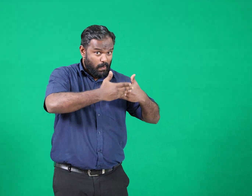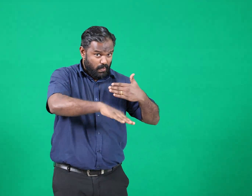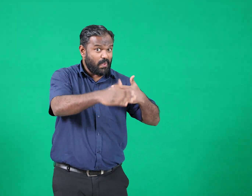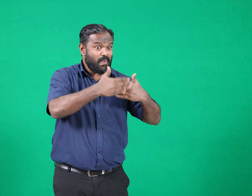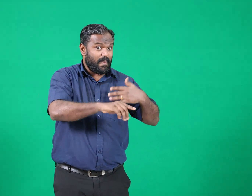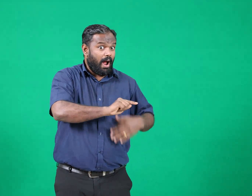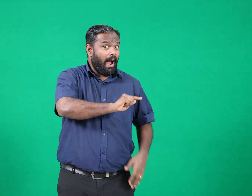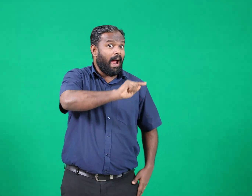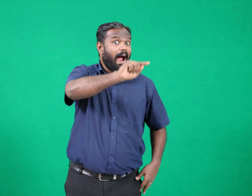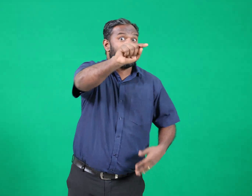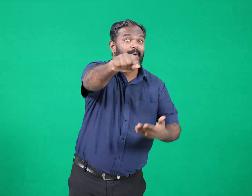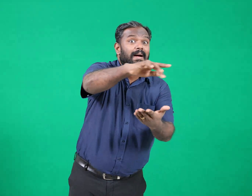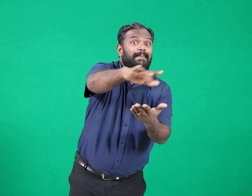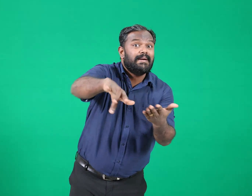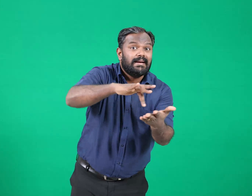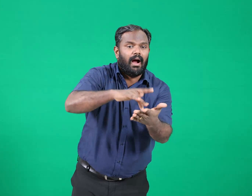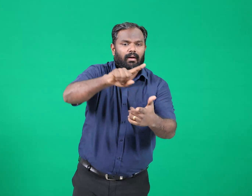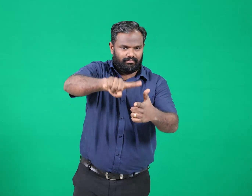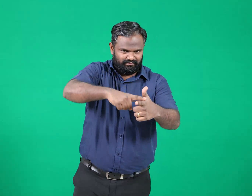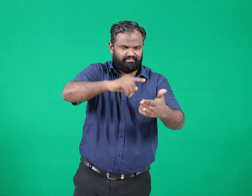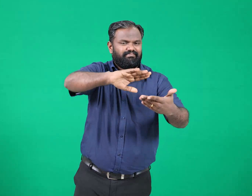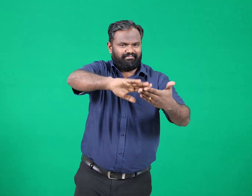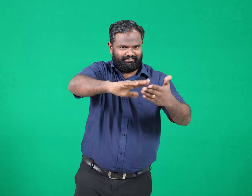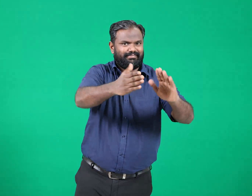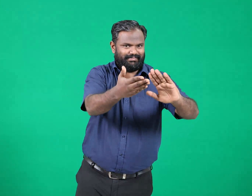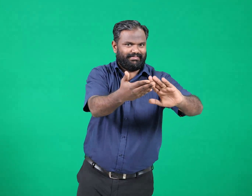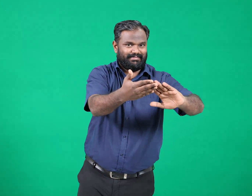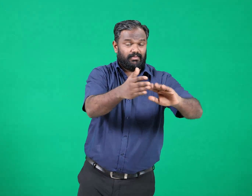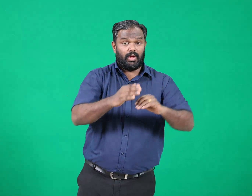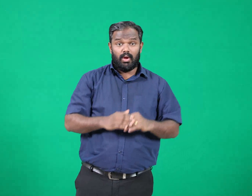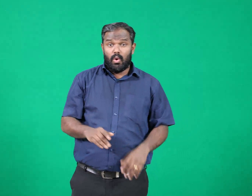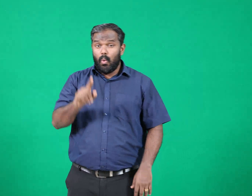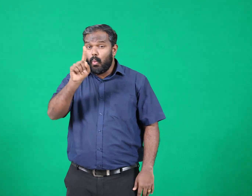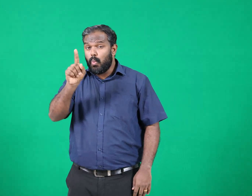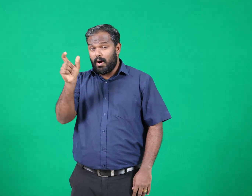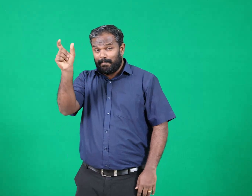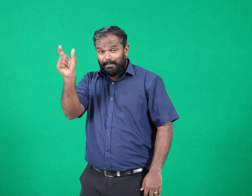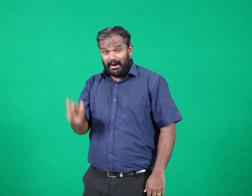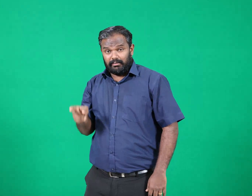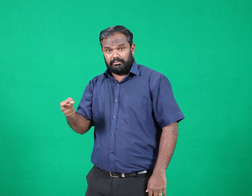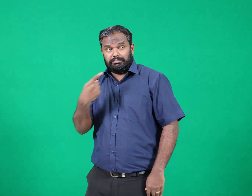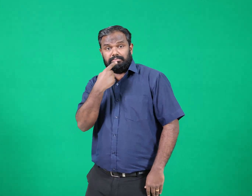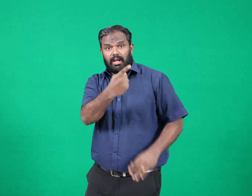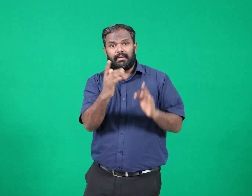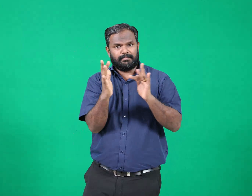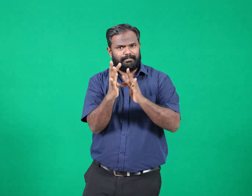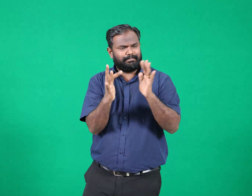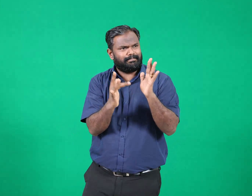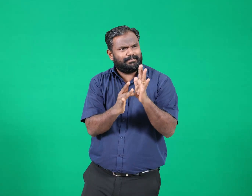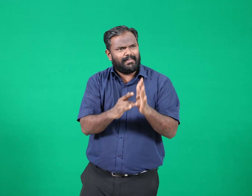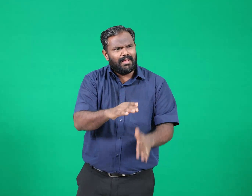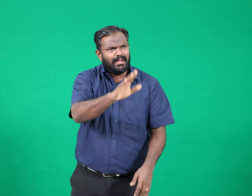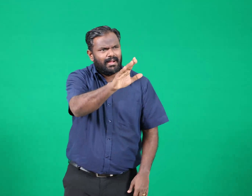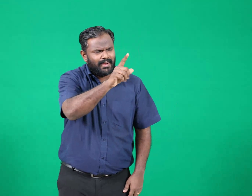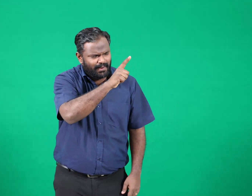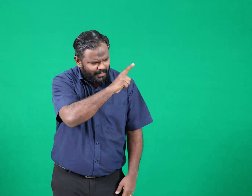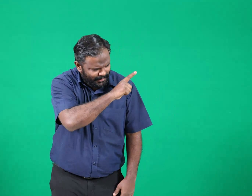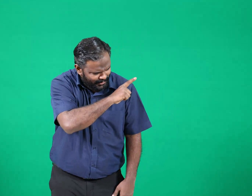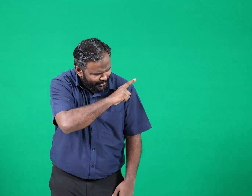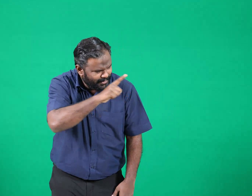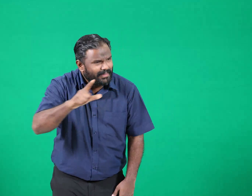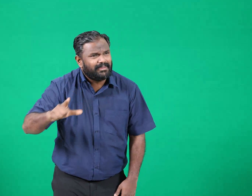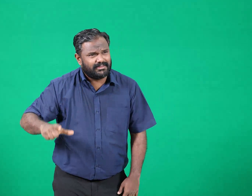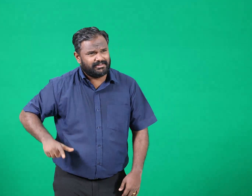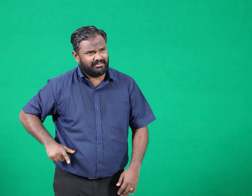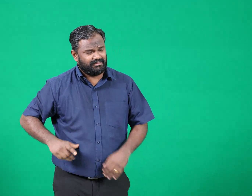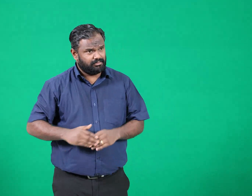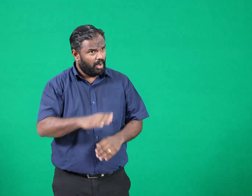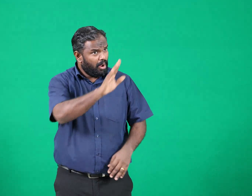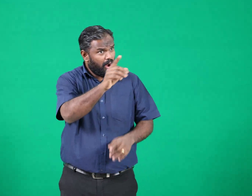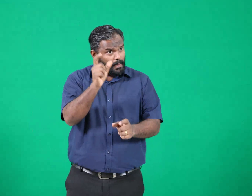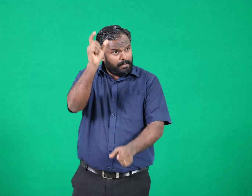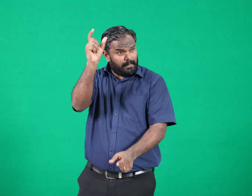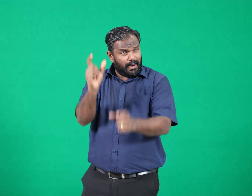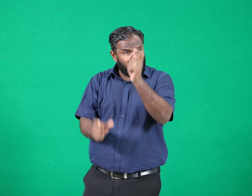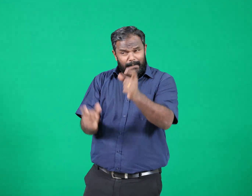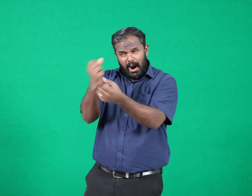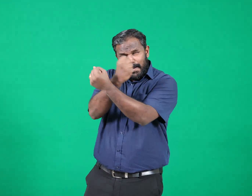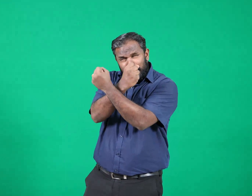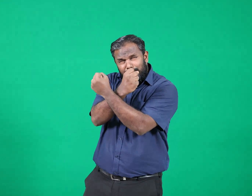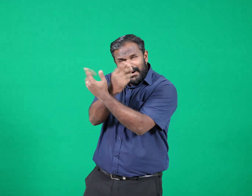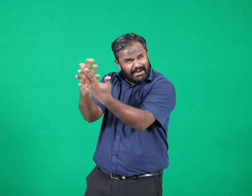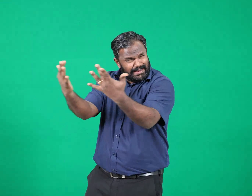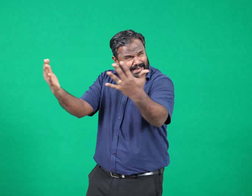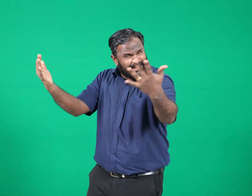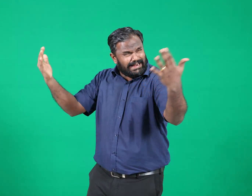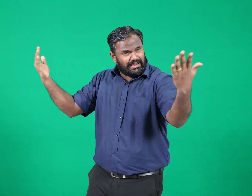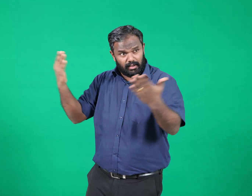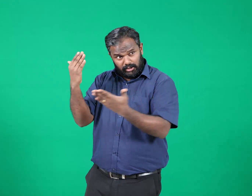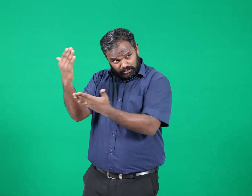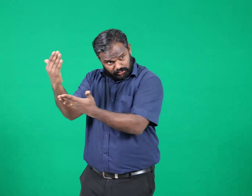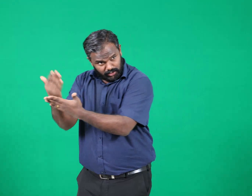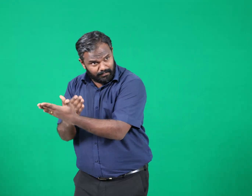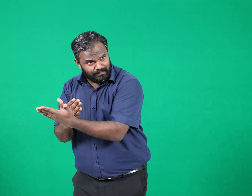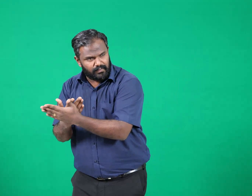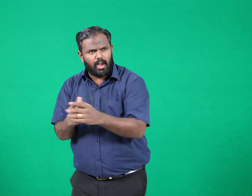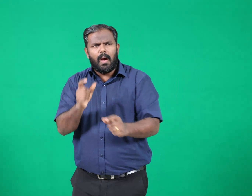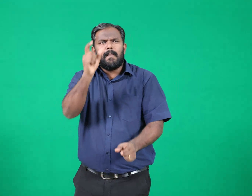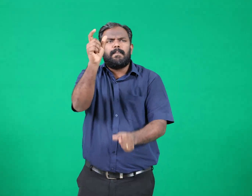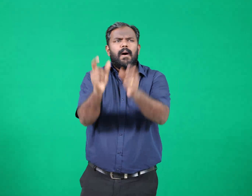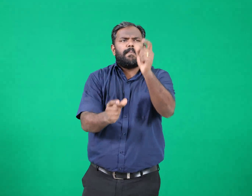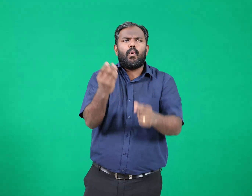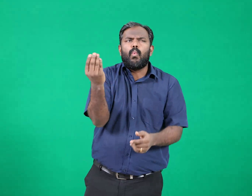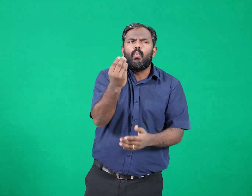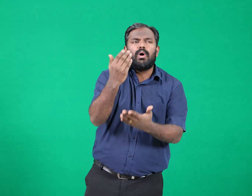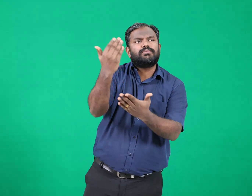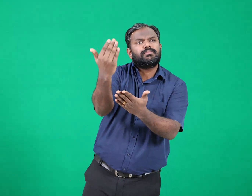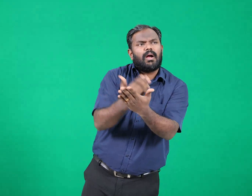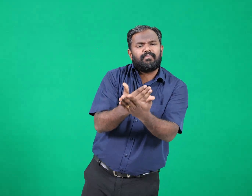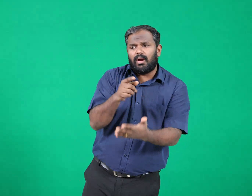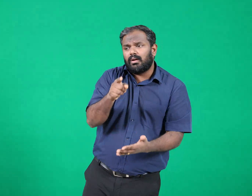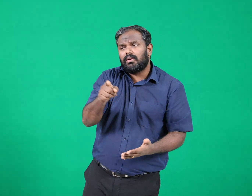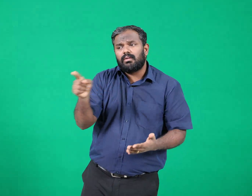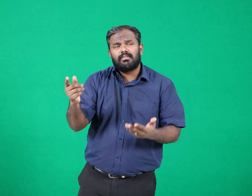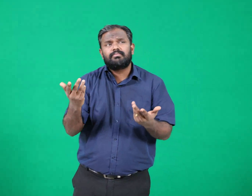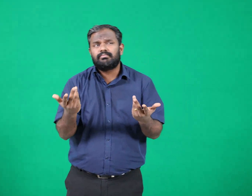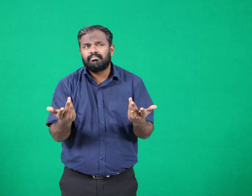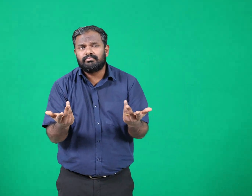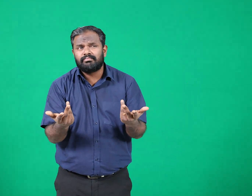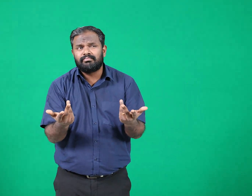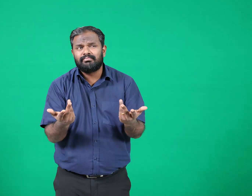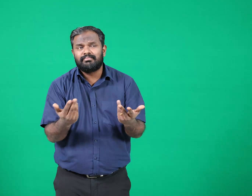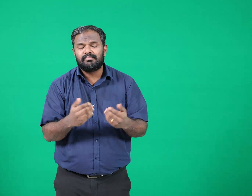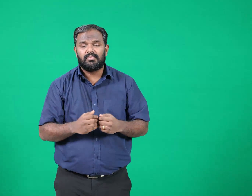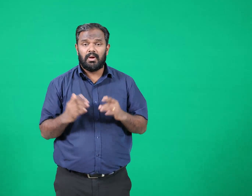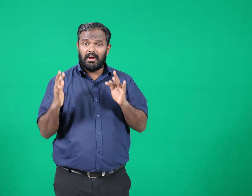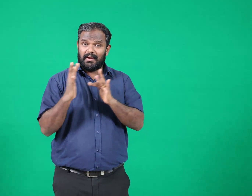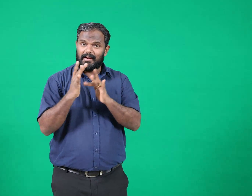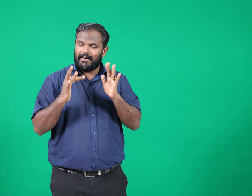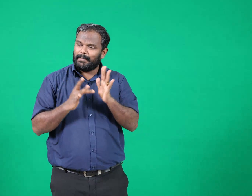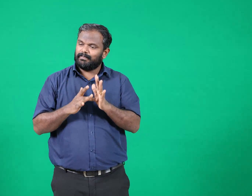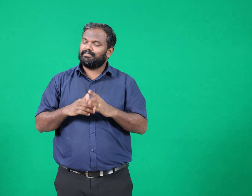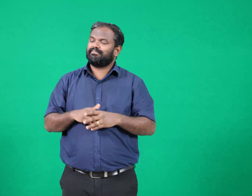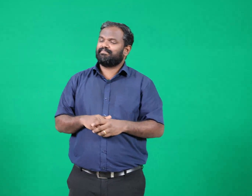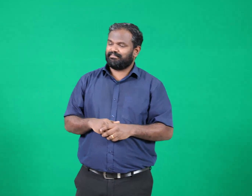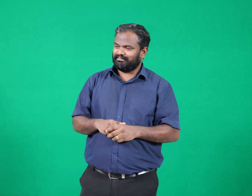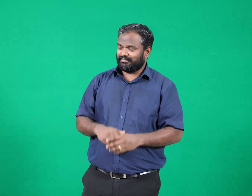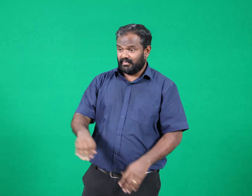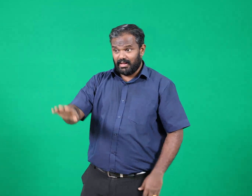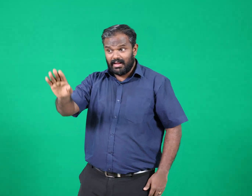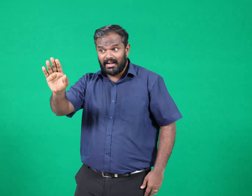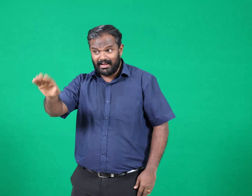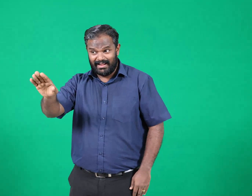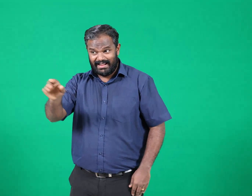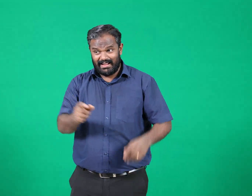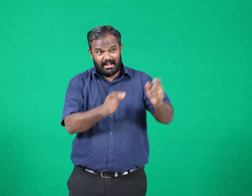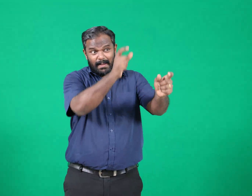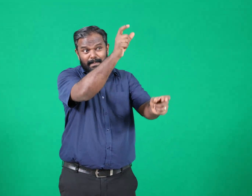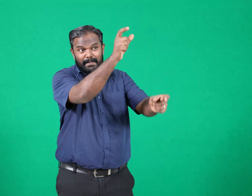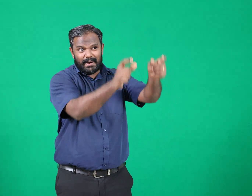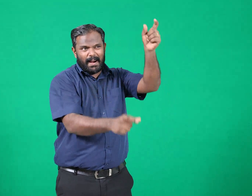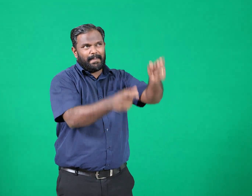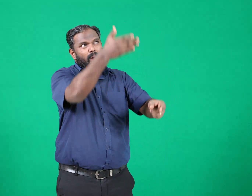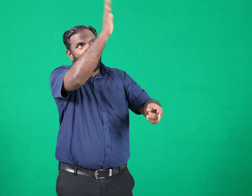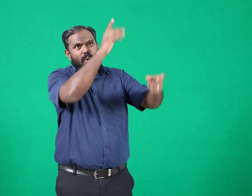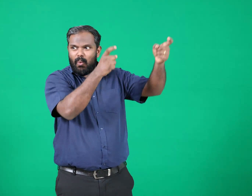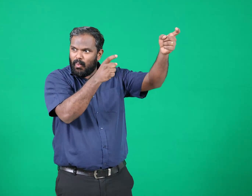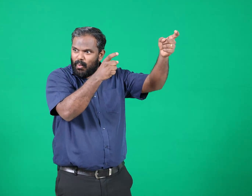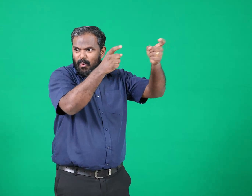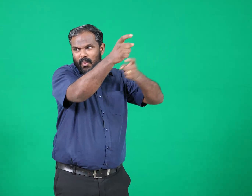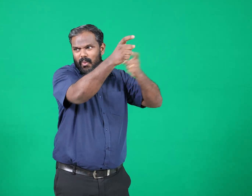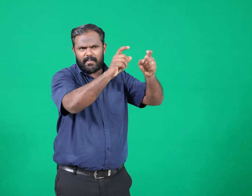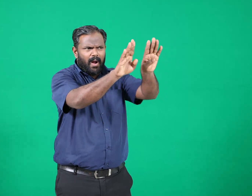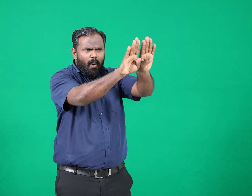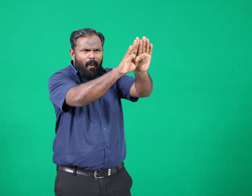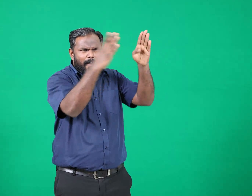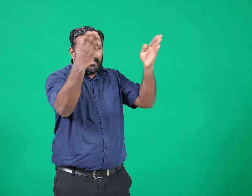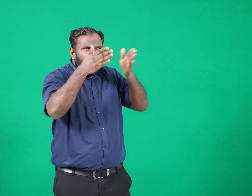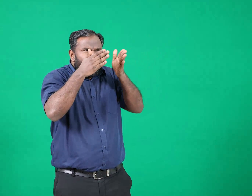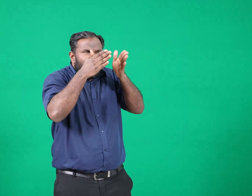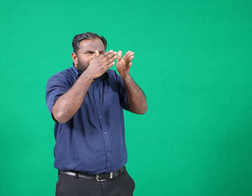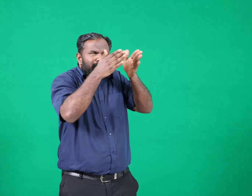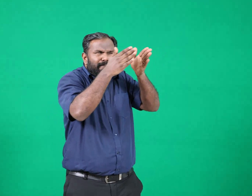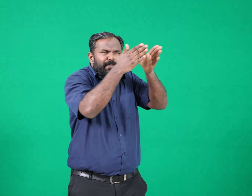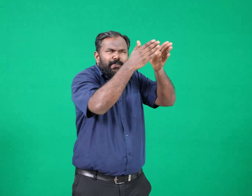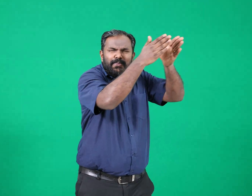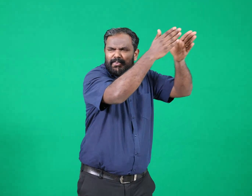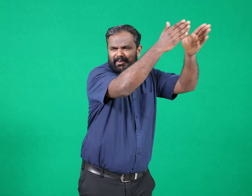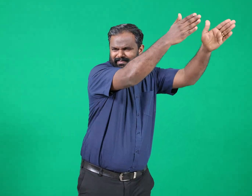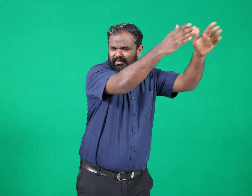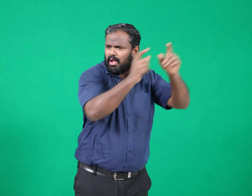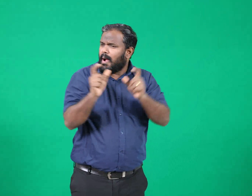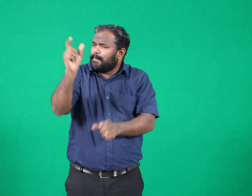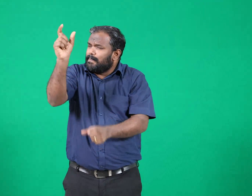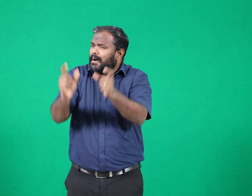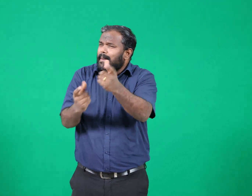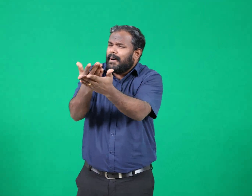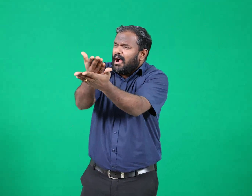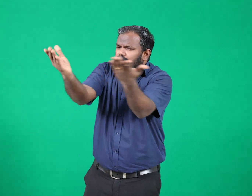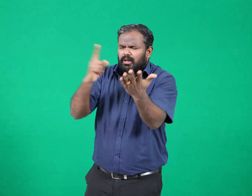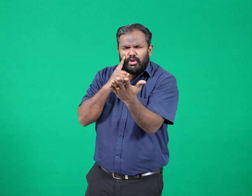"Lord," someone asked Him, "will only a few people be saved?" Jesus answered, "Make every effort to enter through the narrow door.